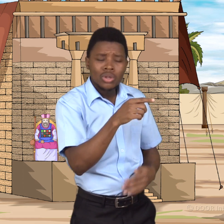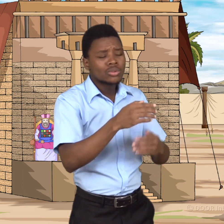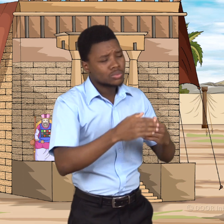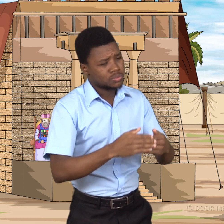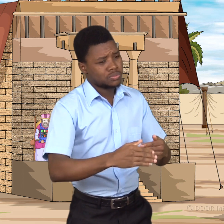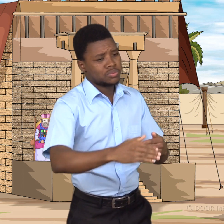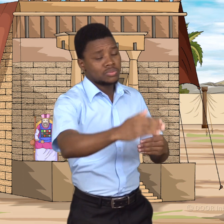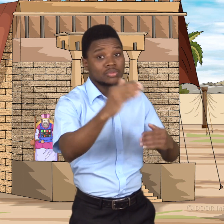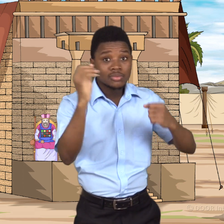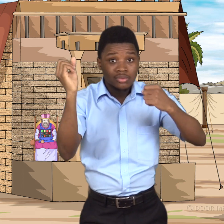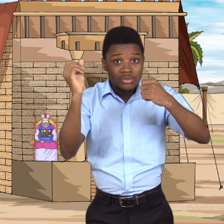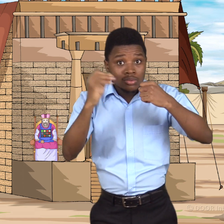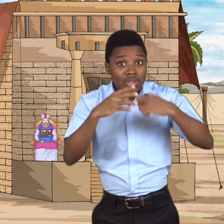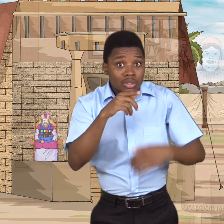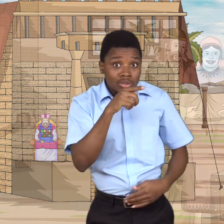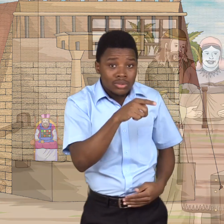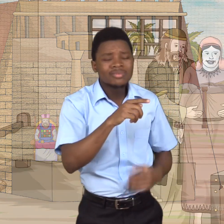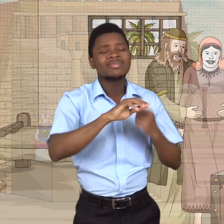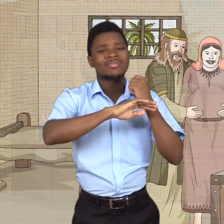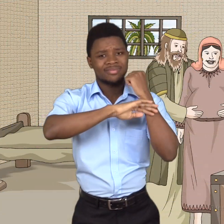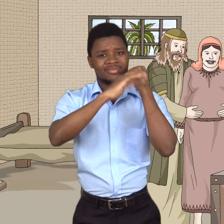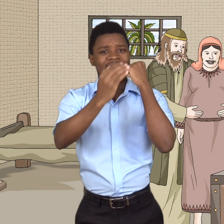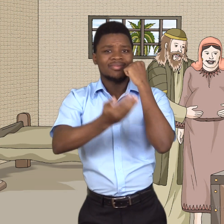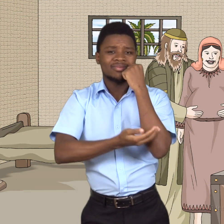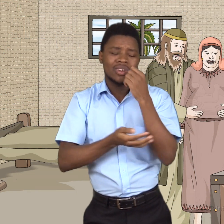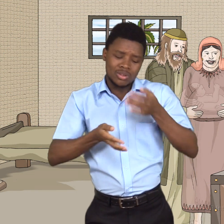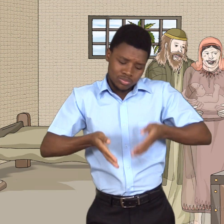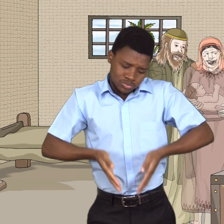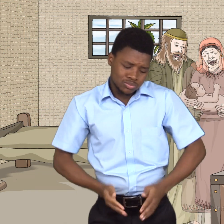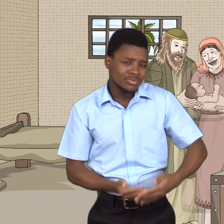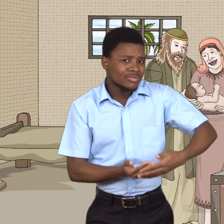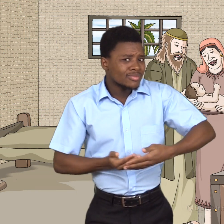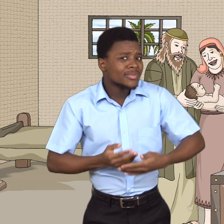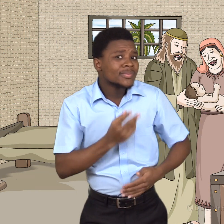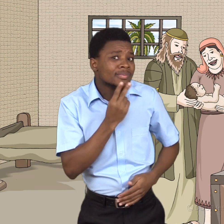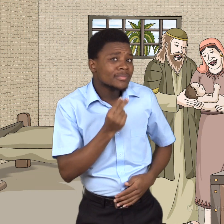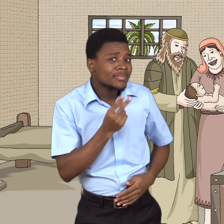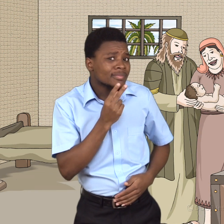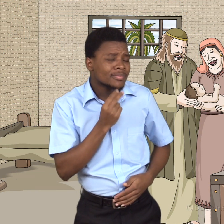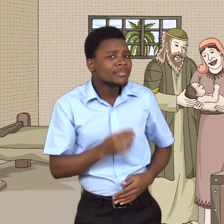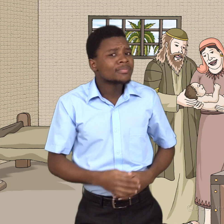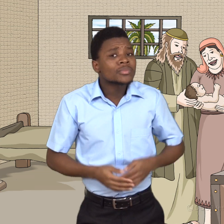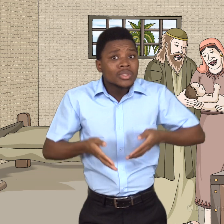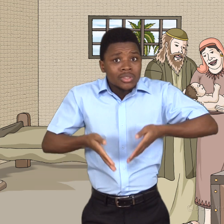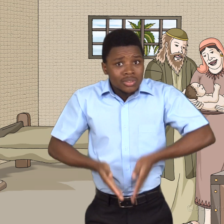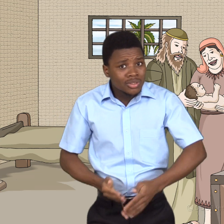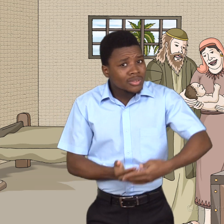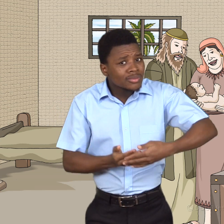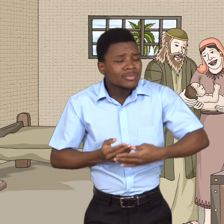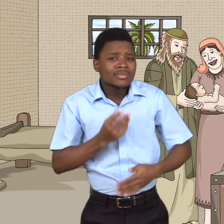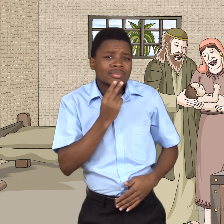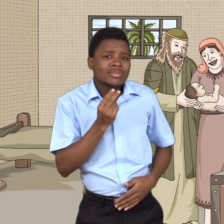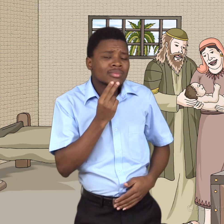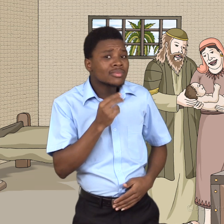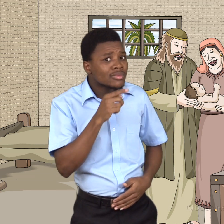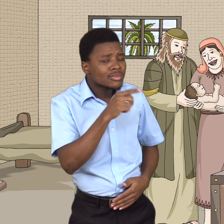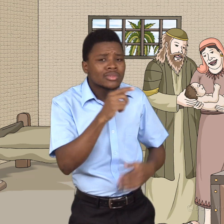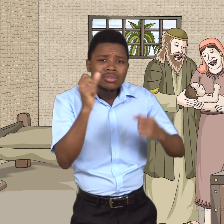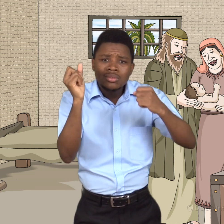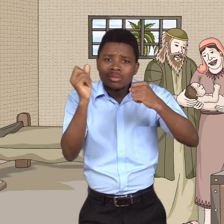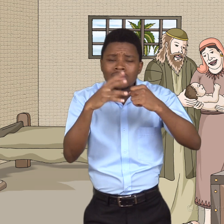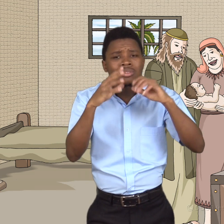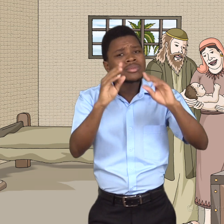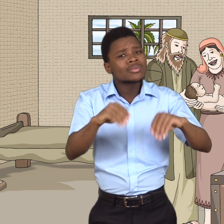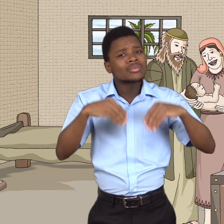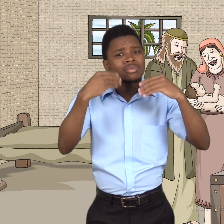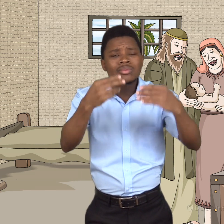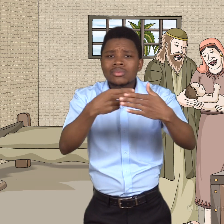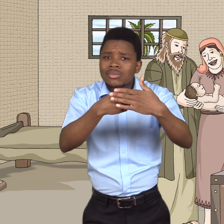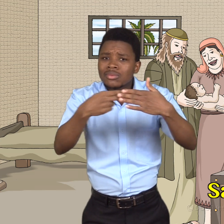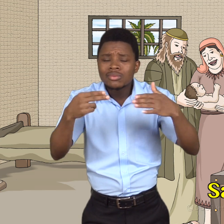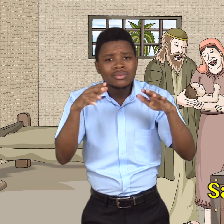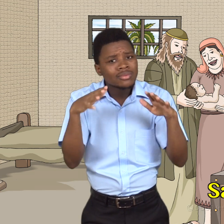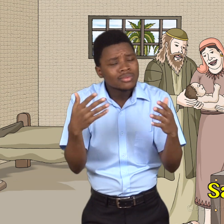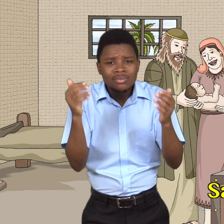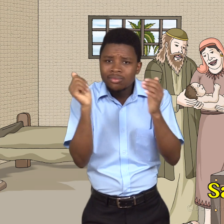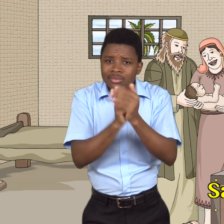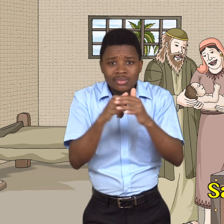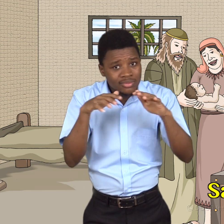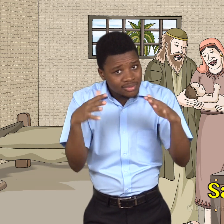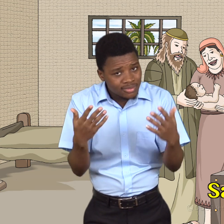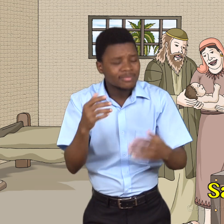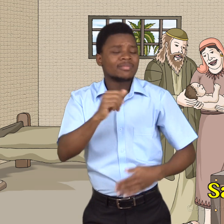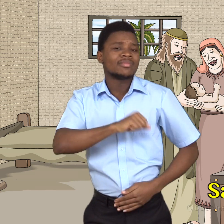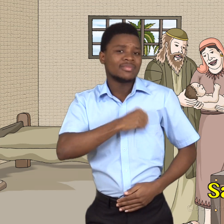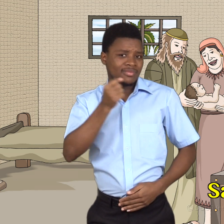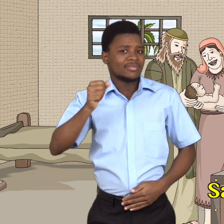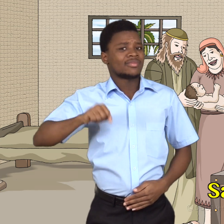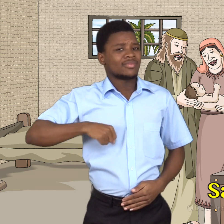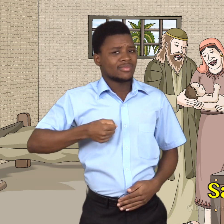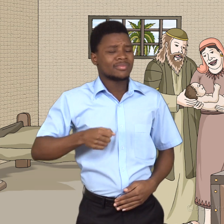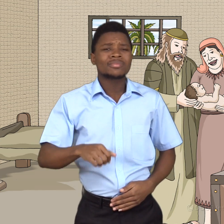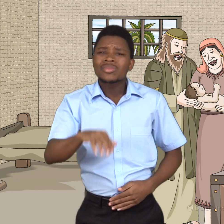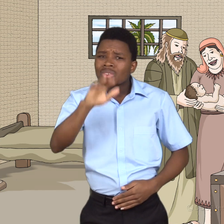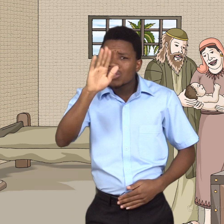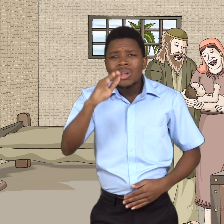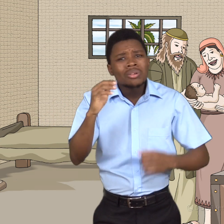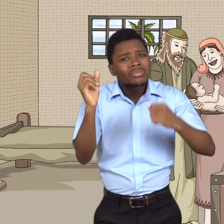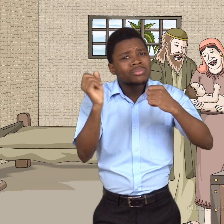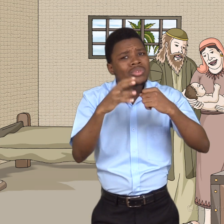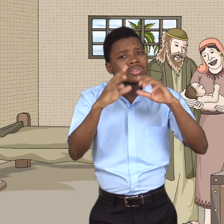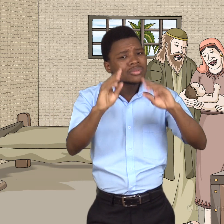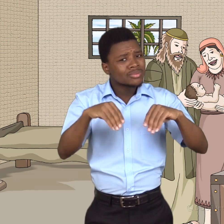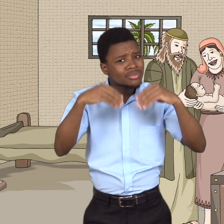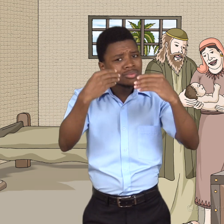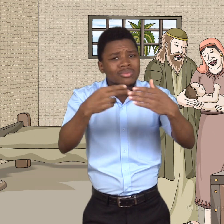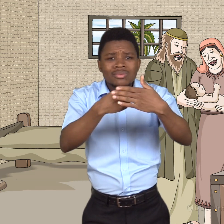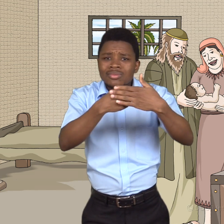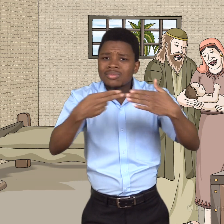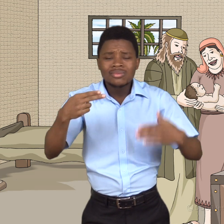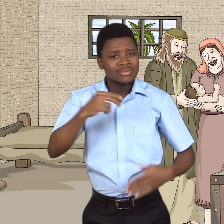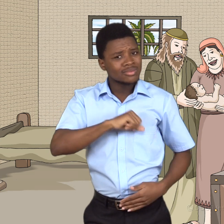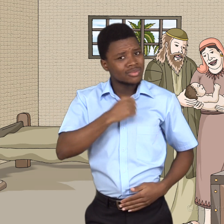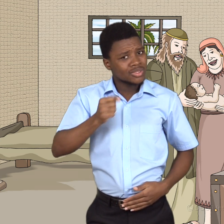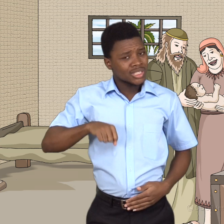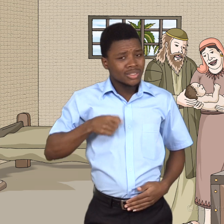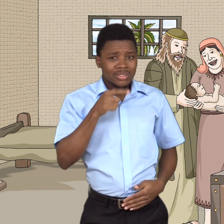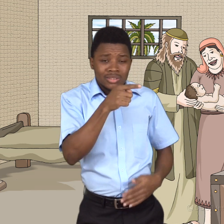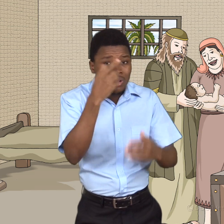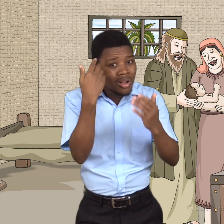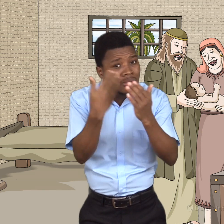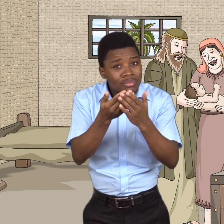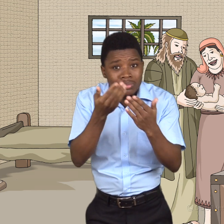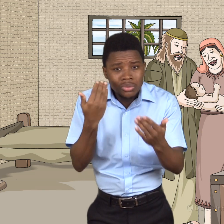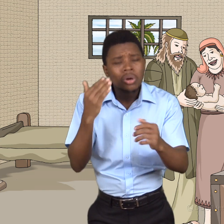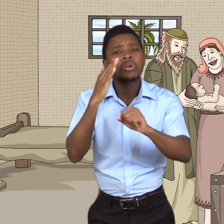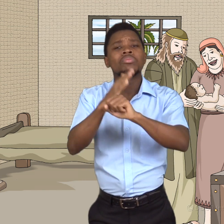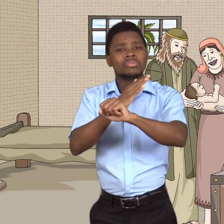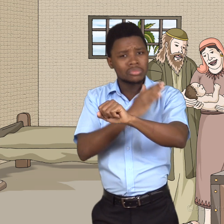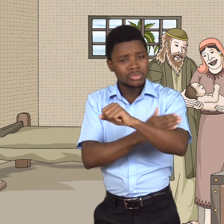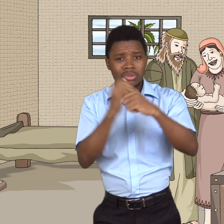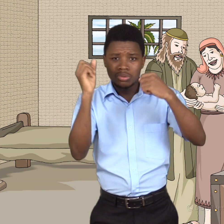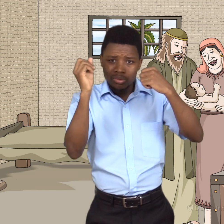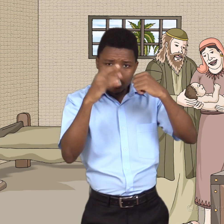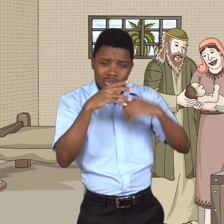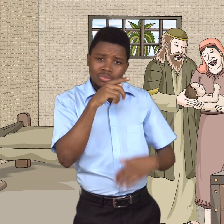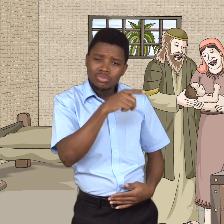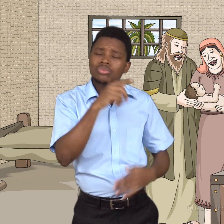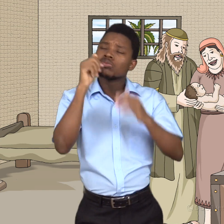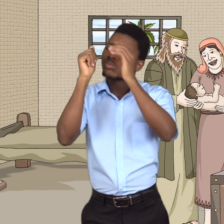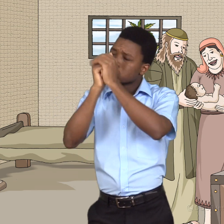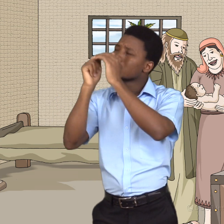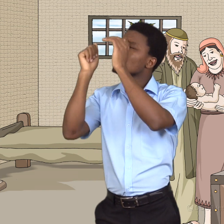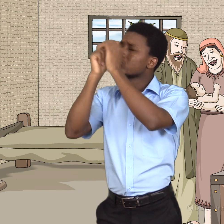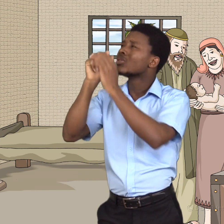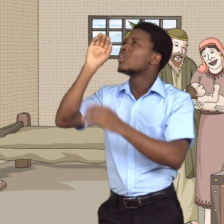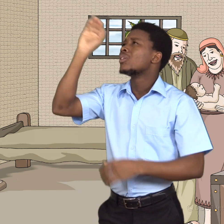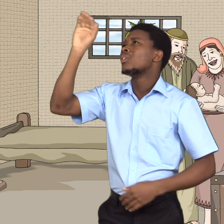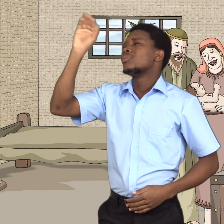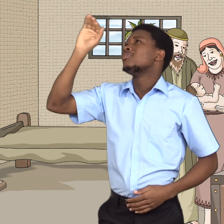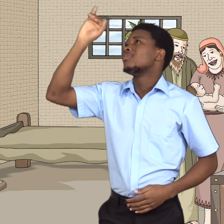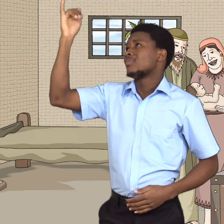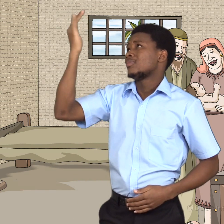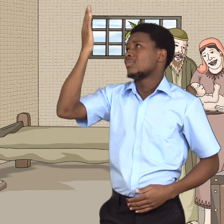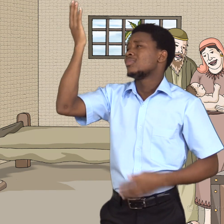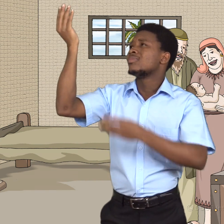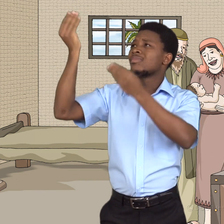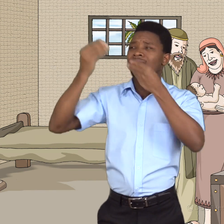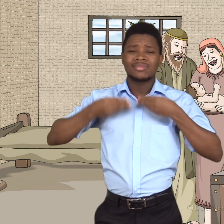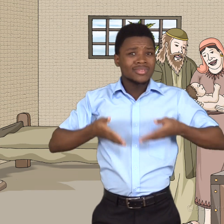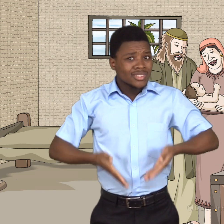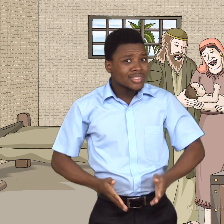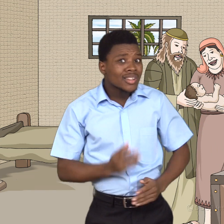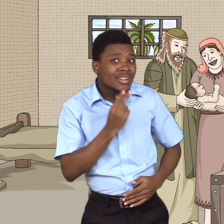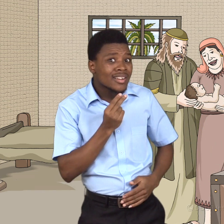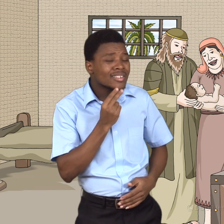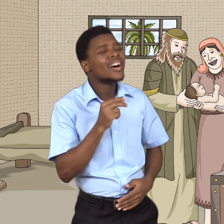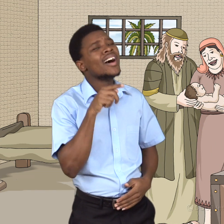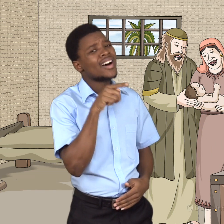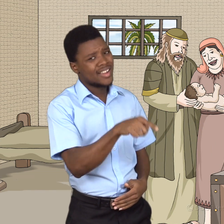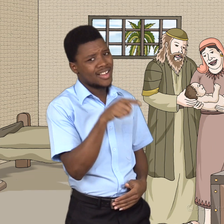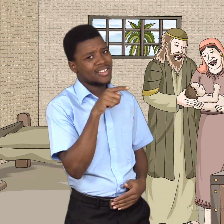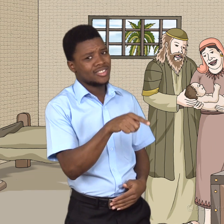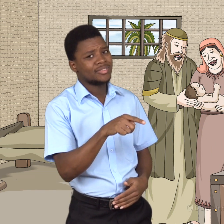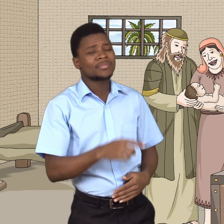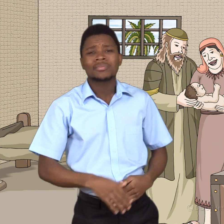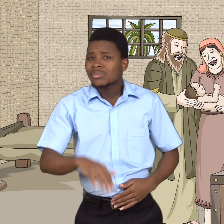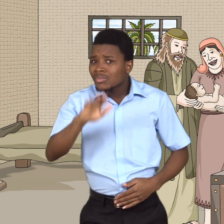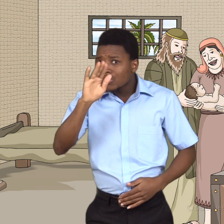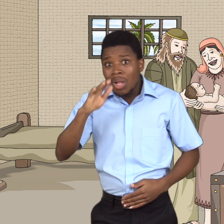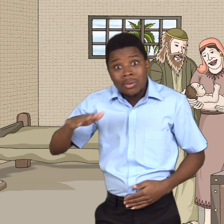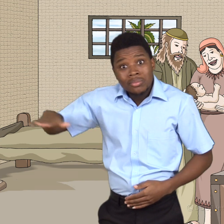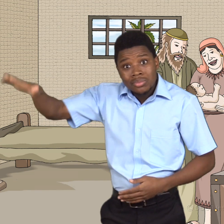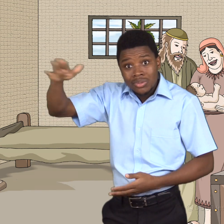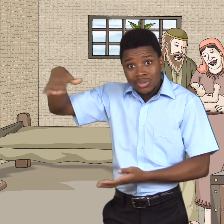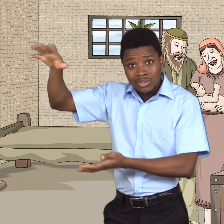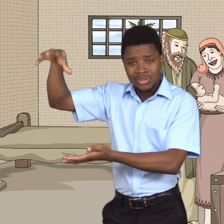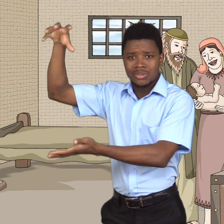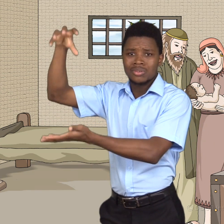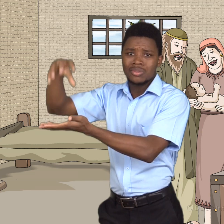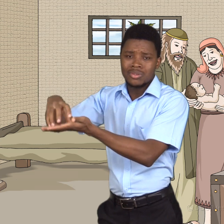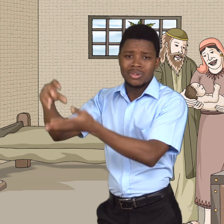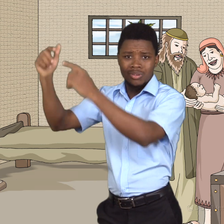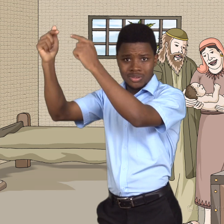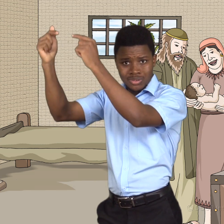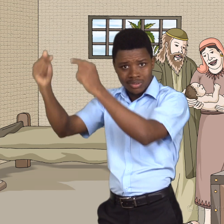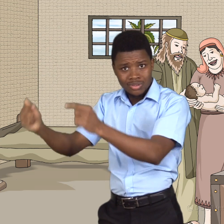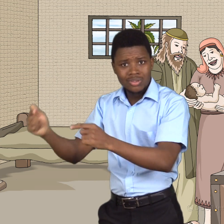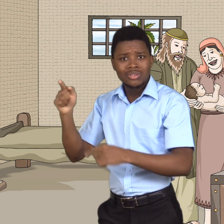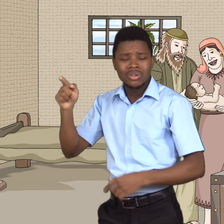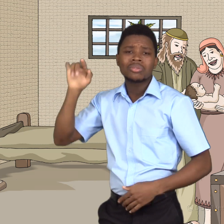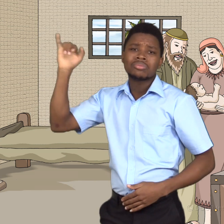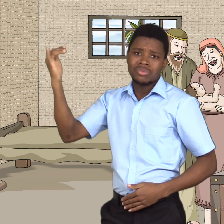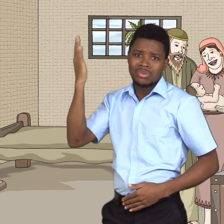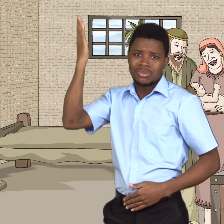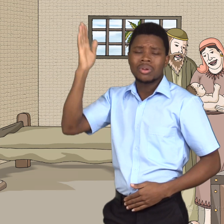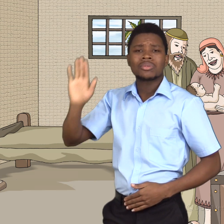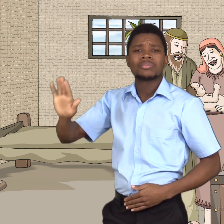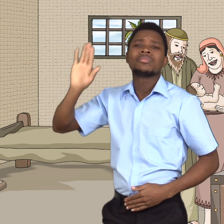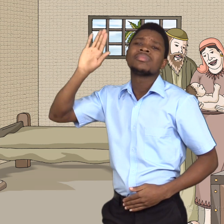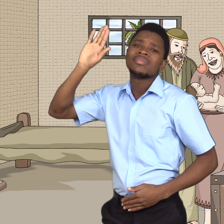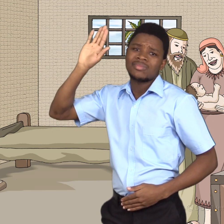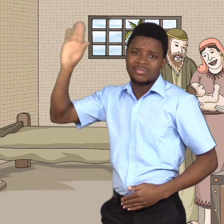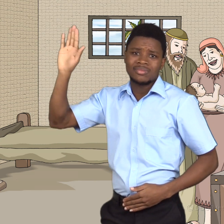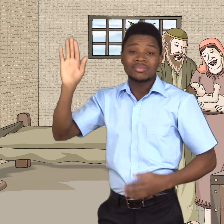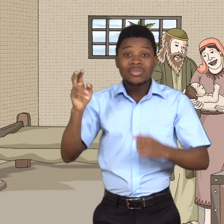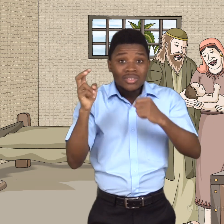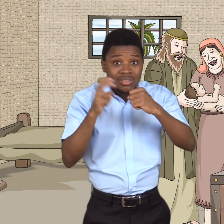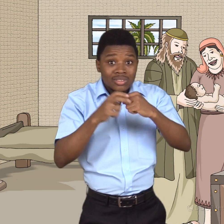So in the course of time, Hannah conceived and gave birth to a son.